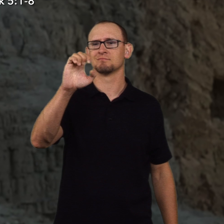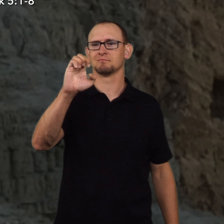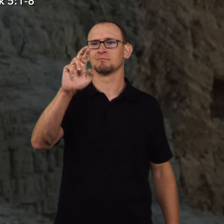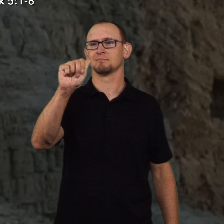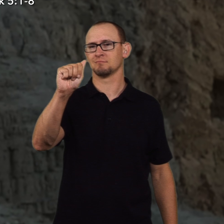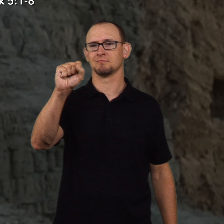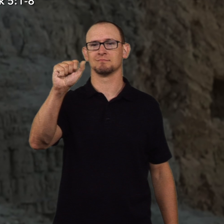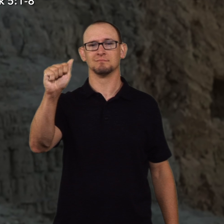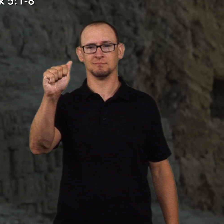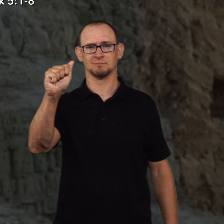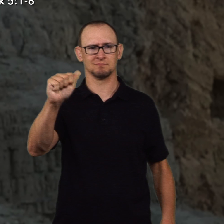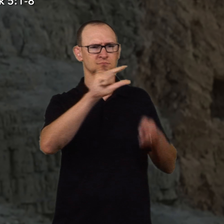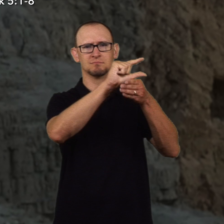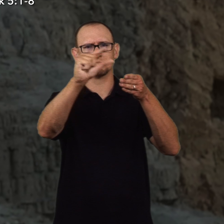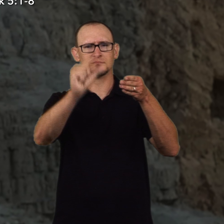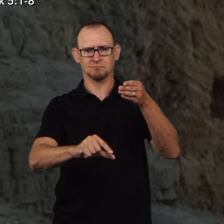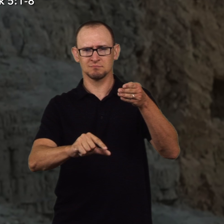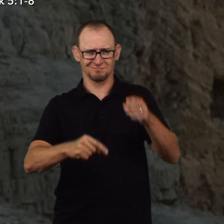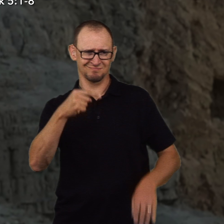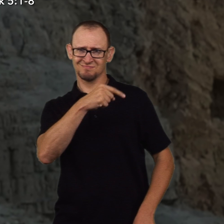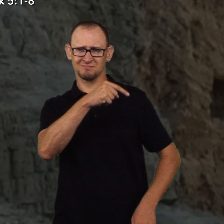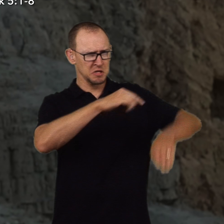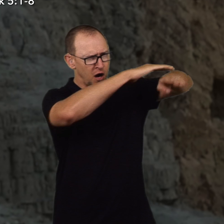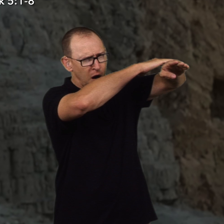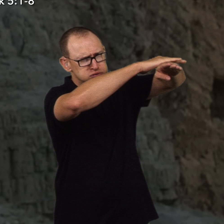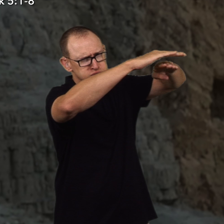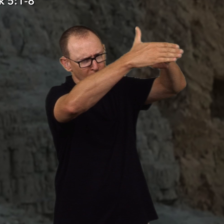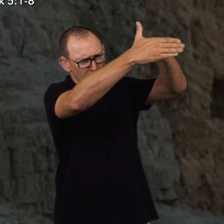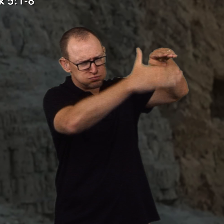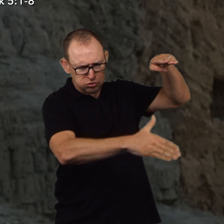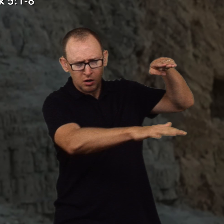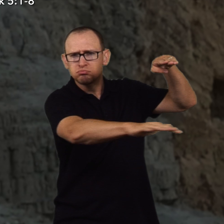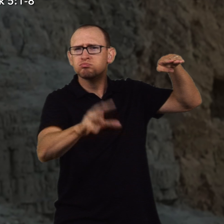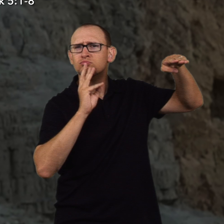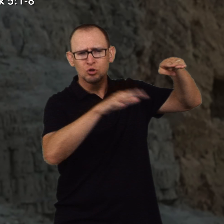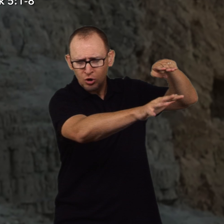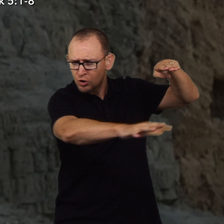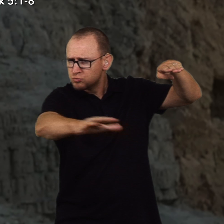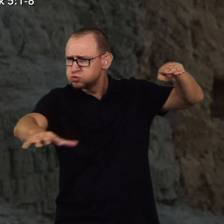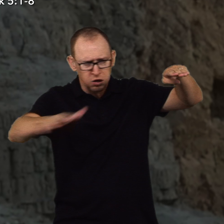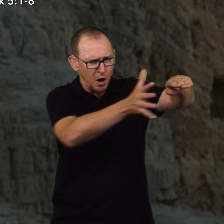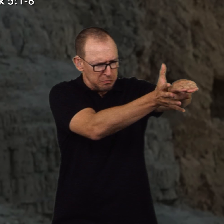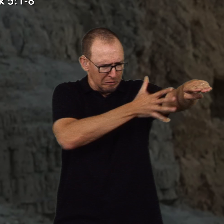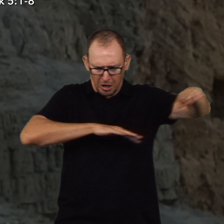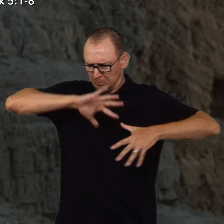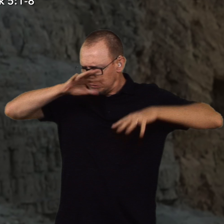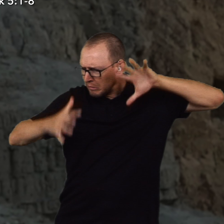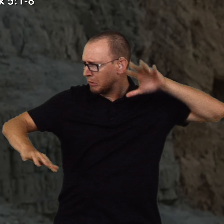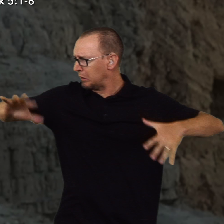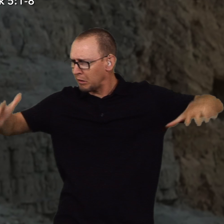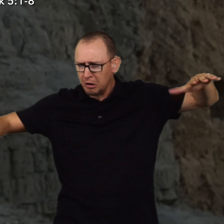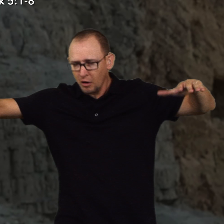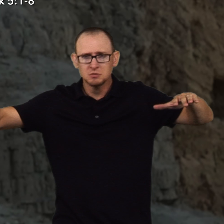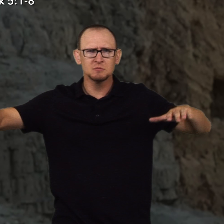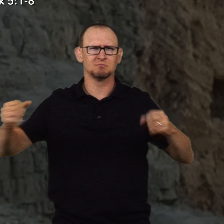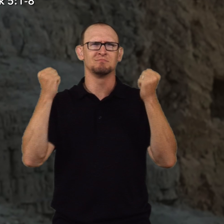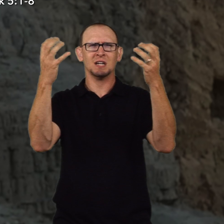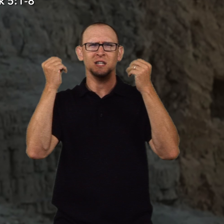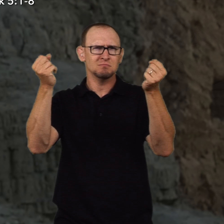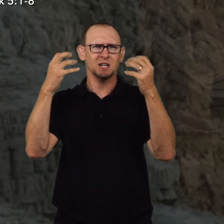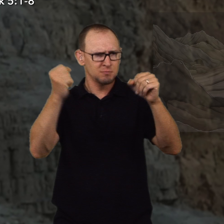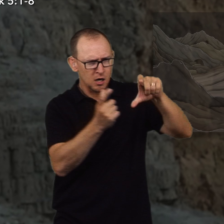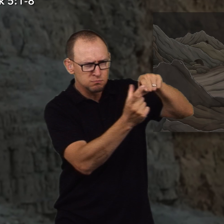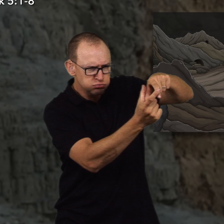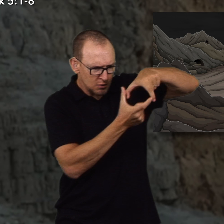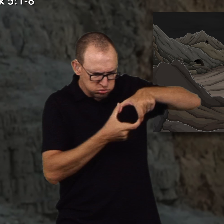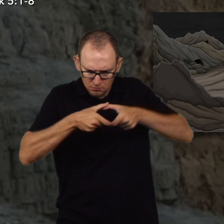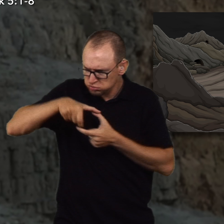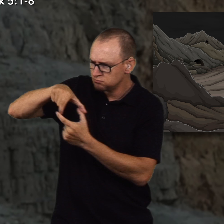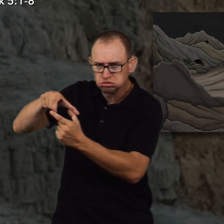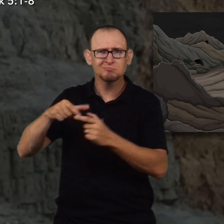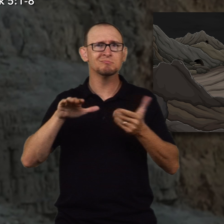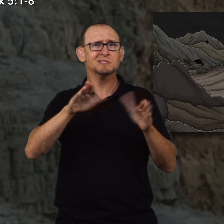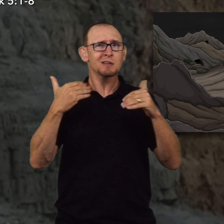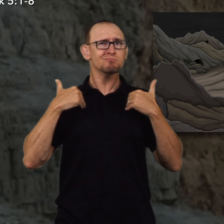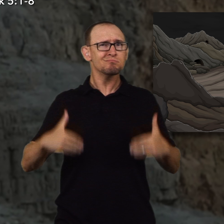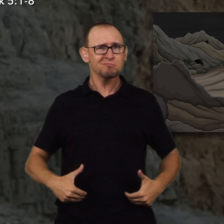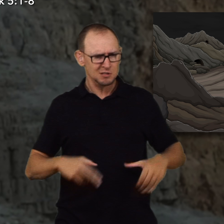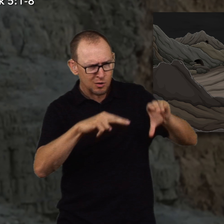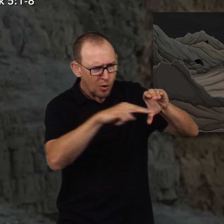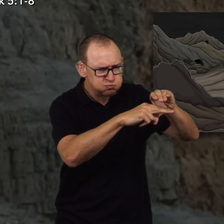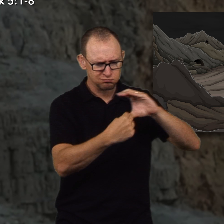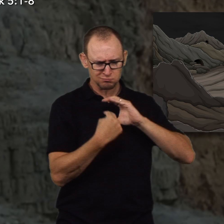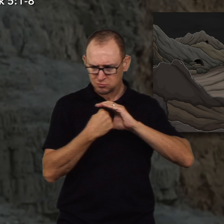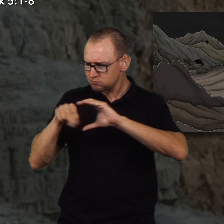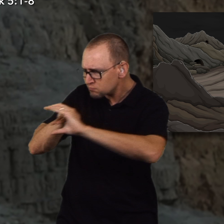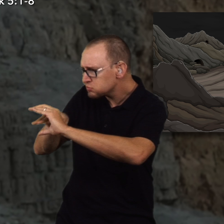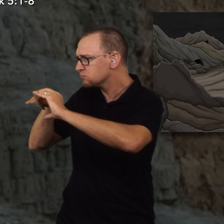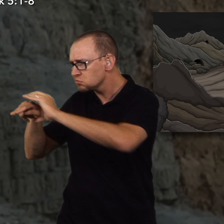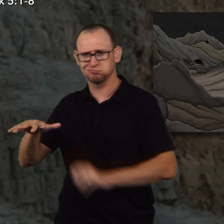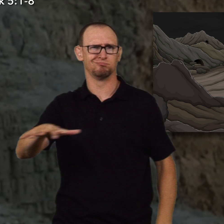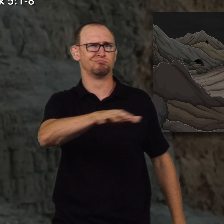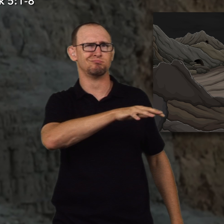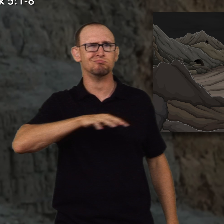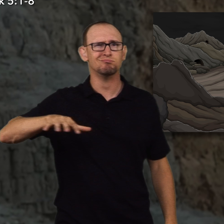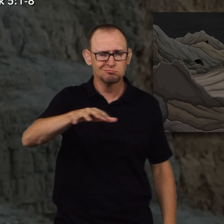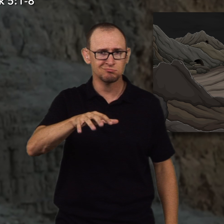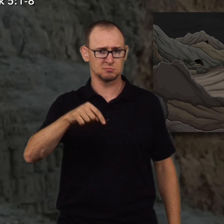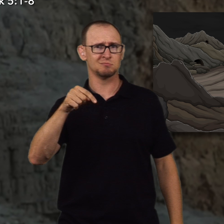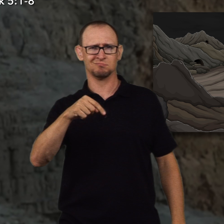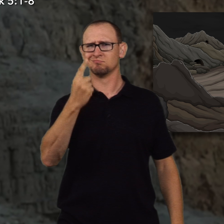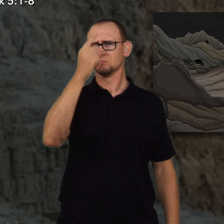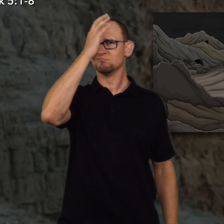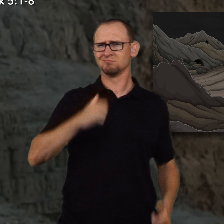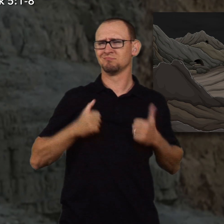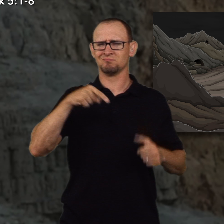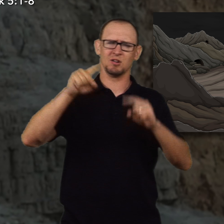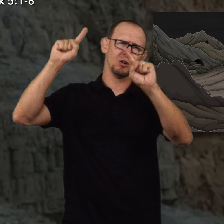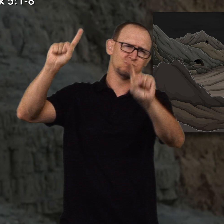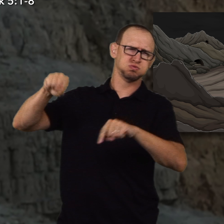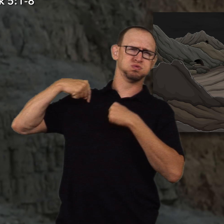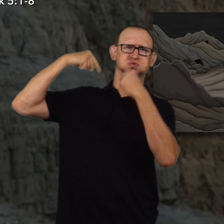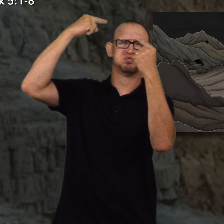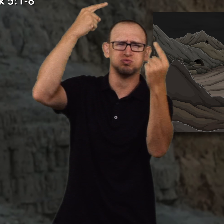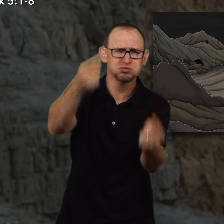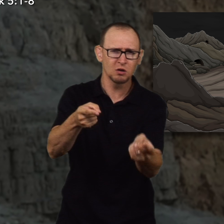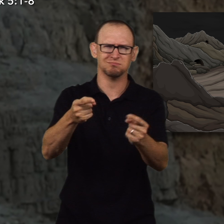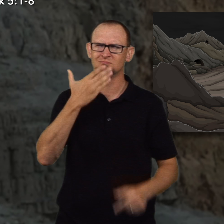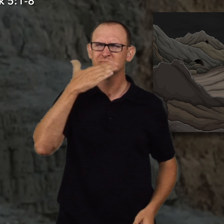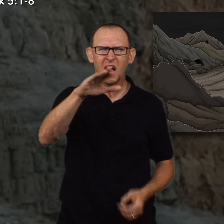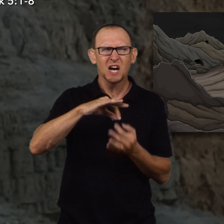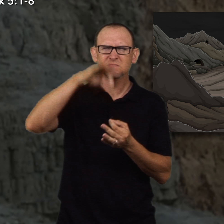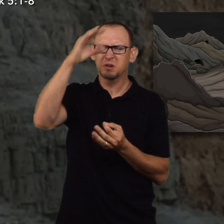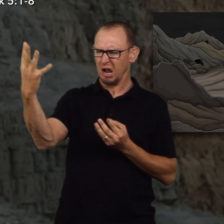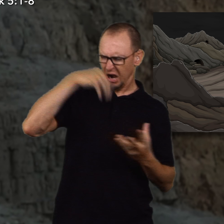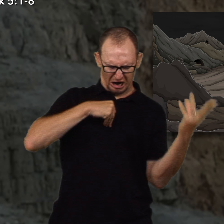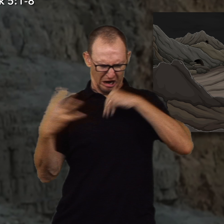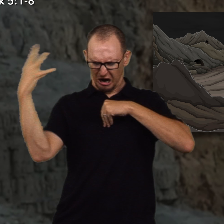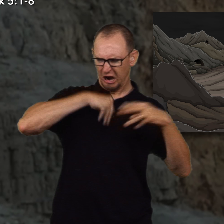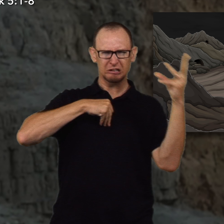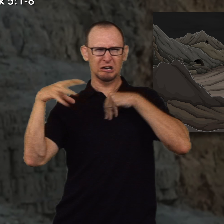As soon as Jesus got out of the boat, He was met by a man with an unclean spirit, who was coming from the tombs.